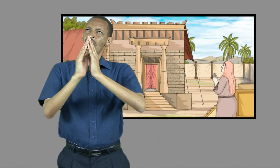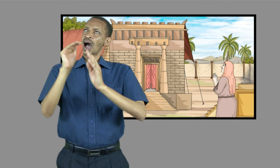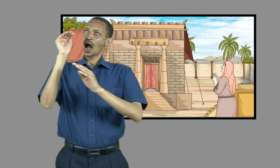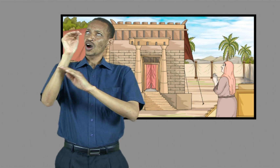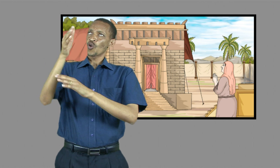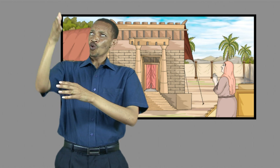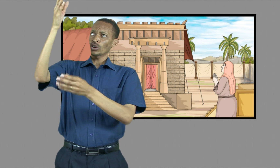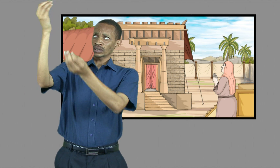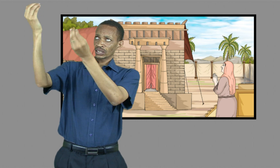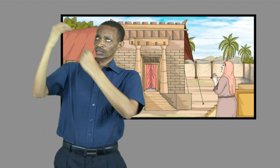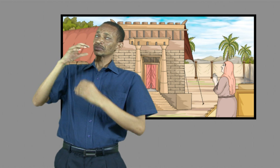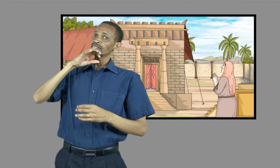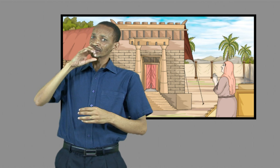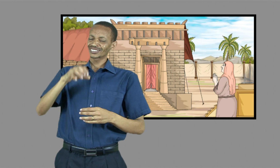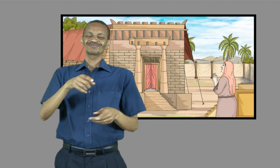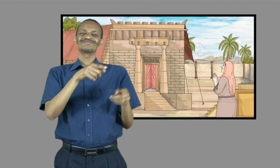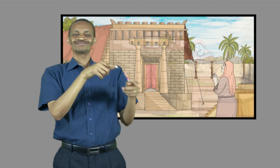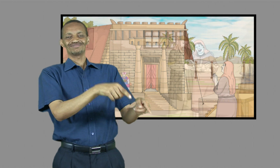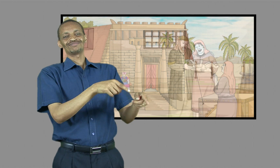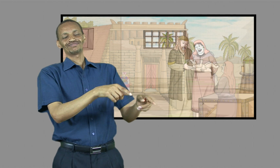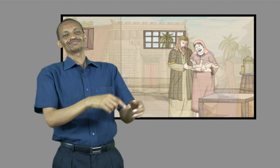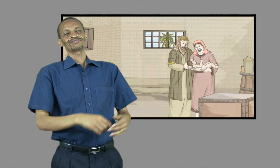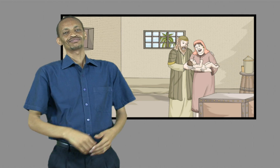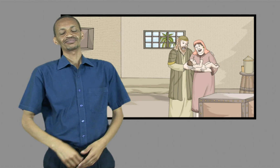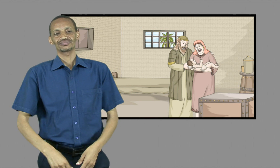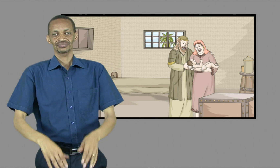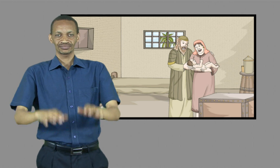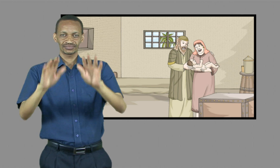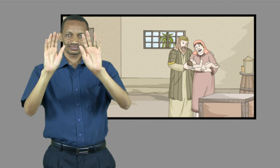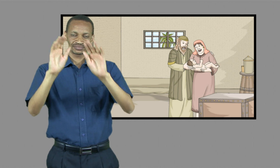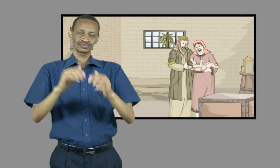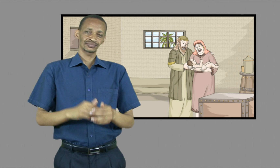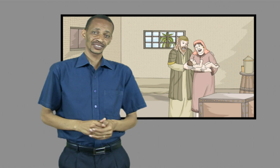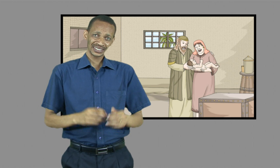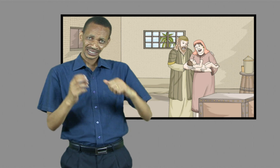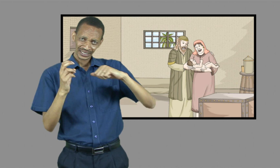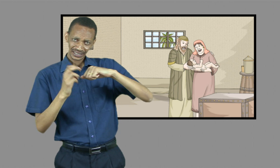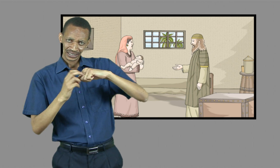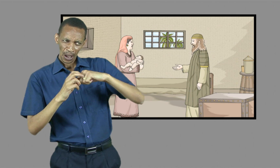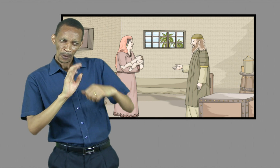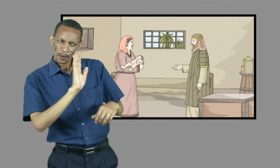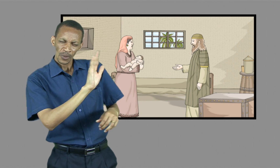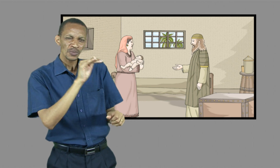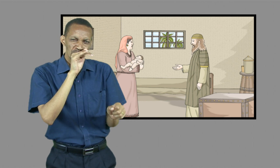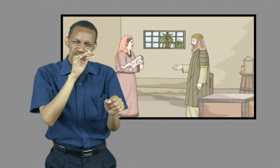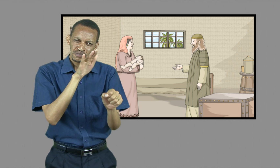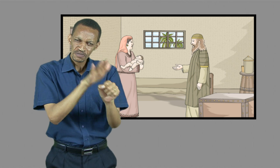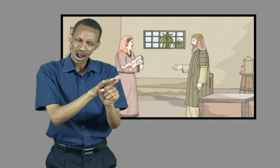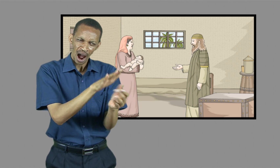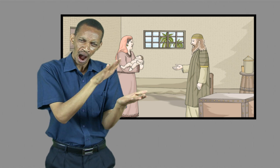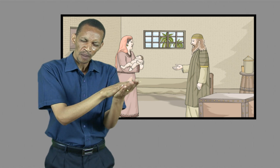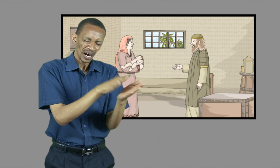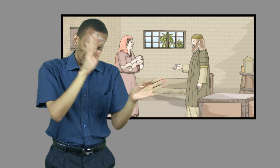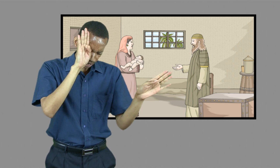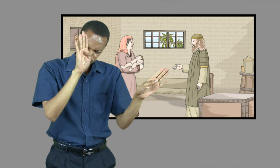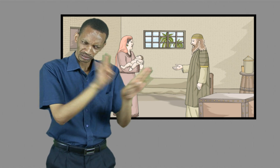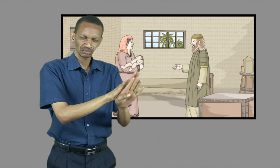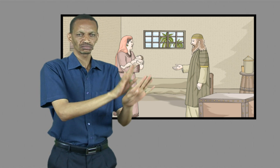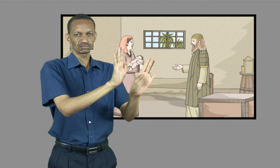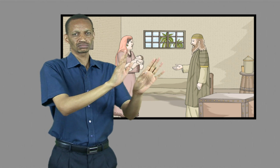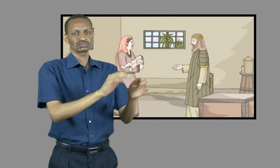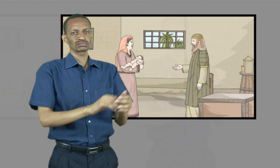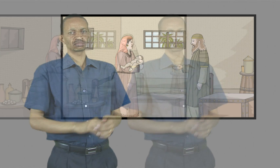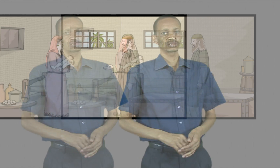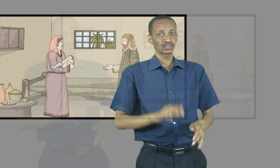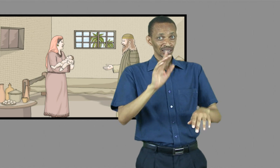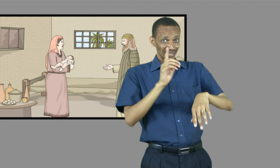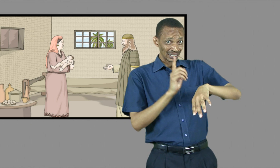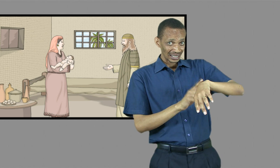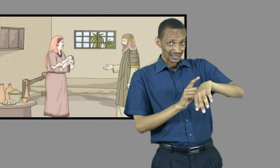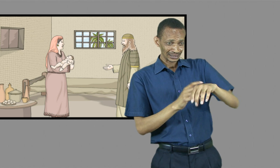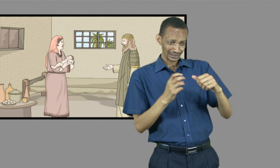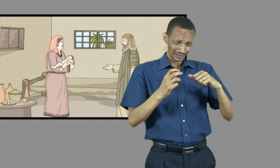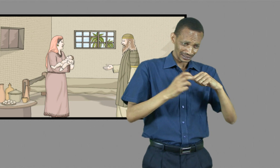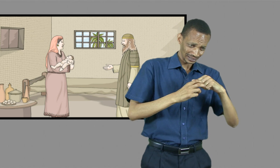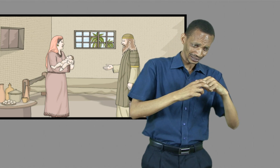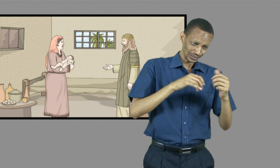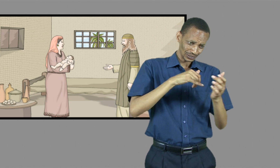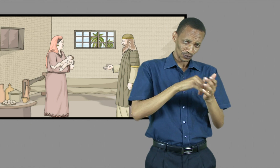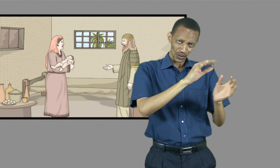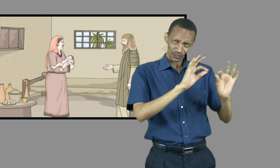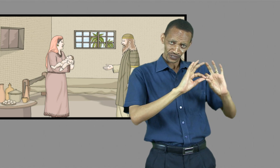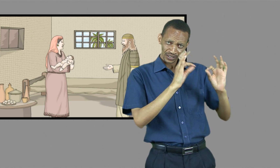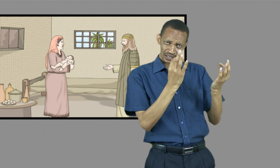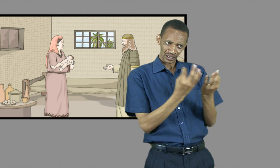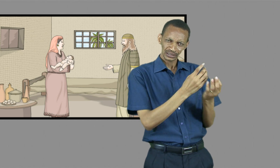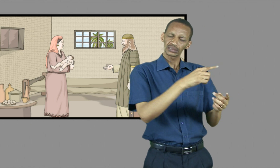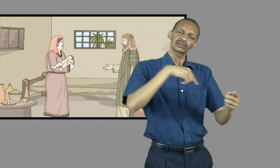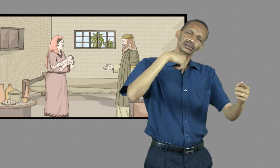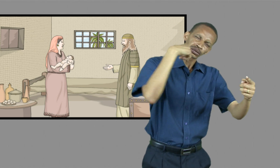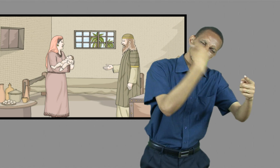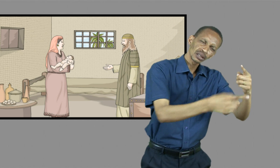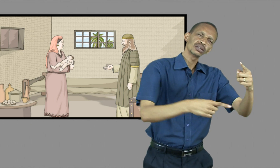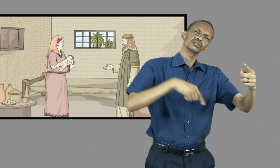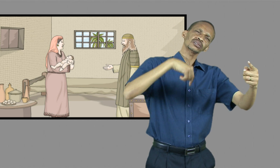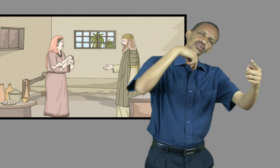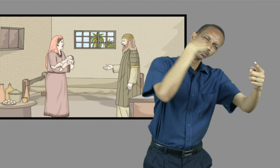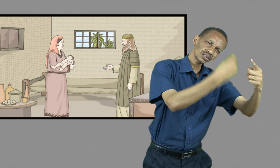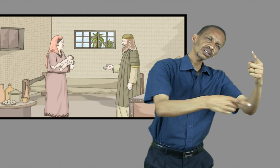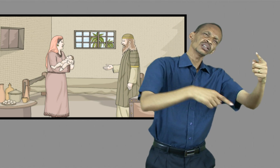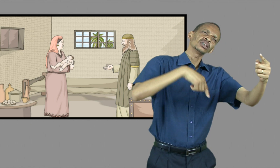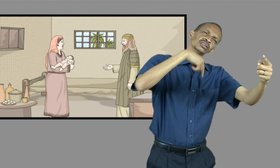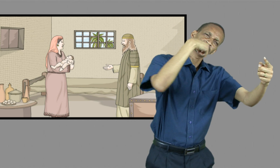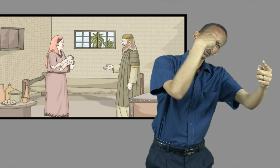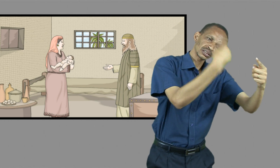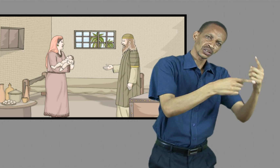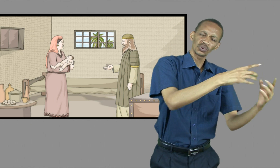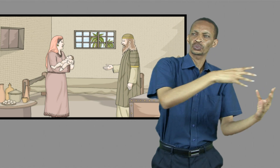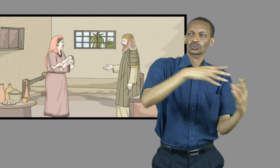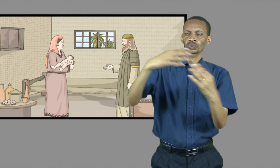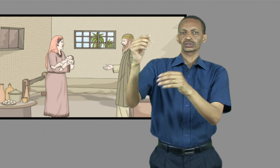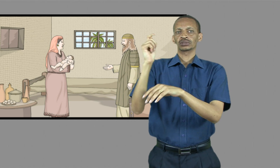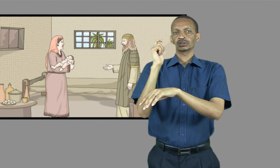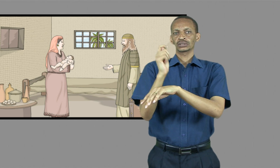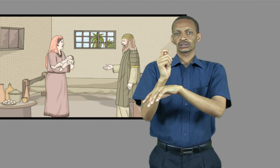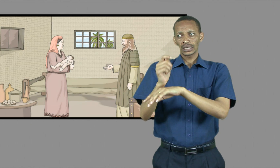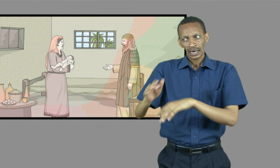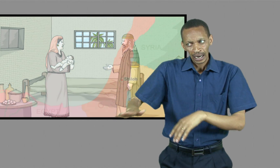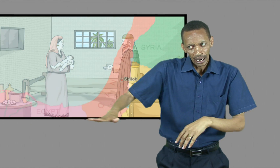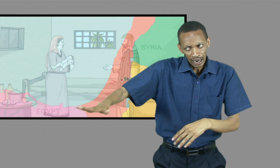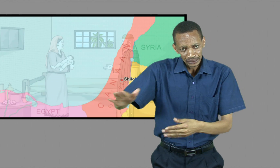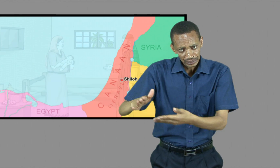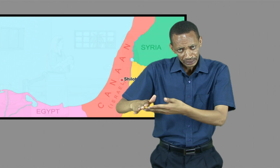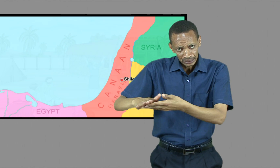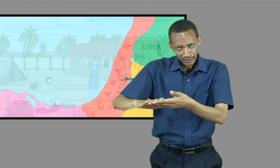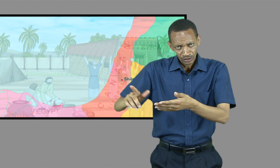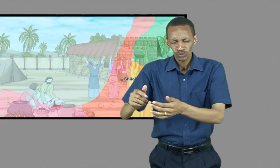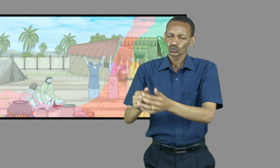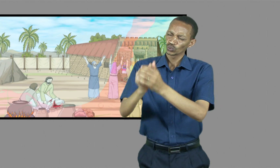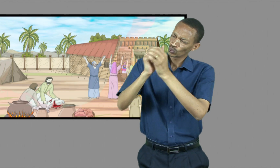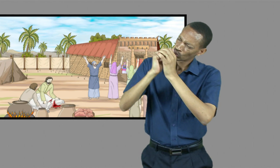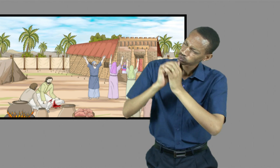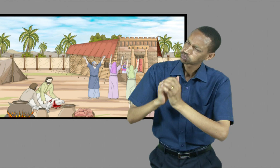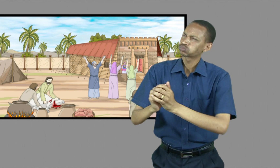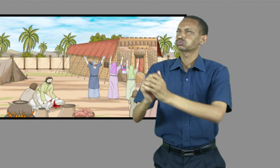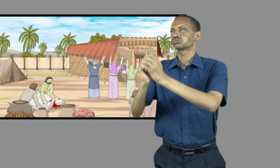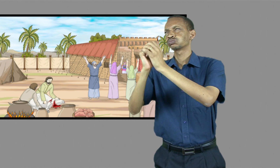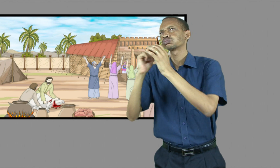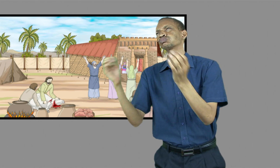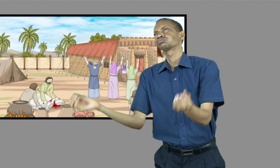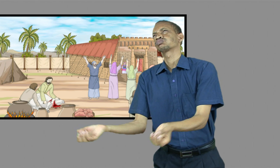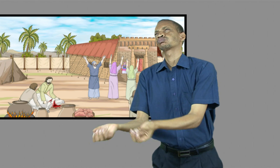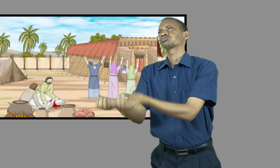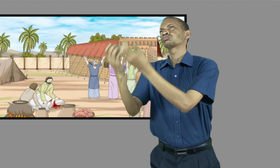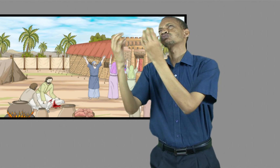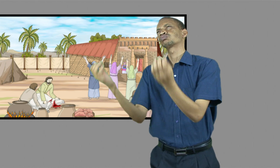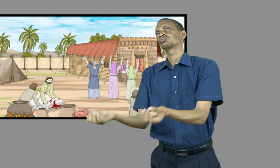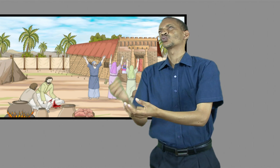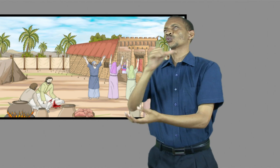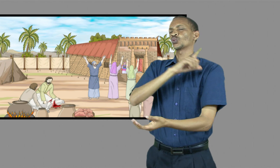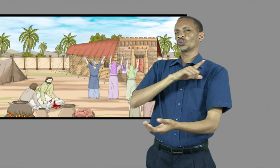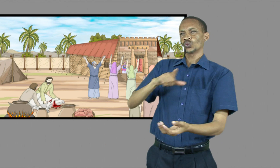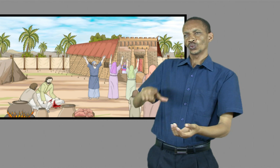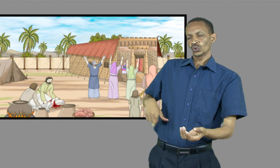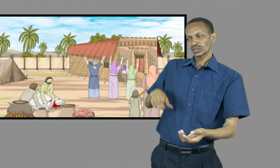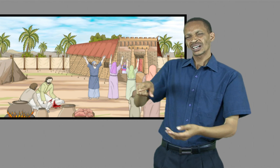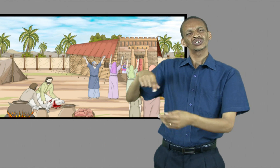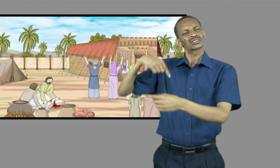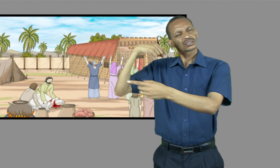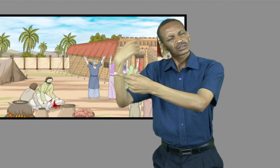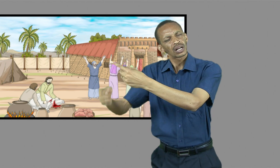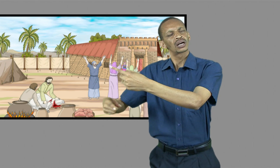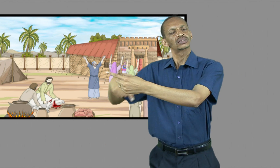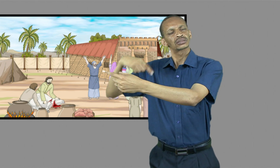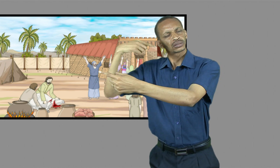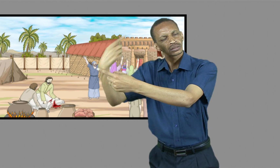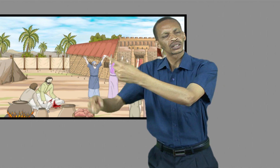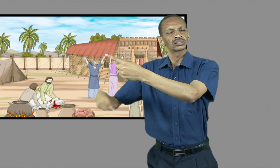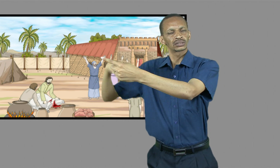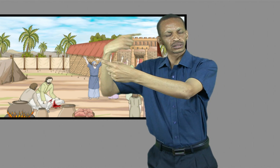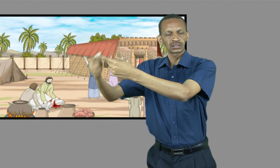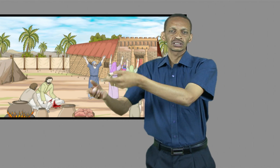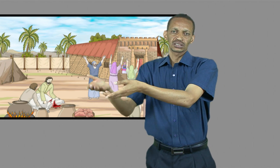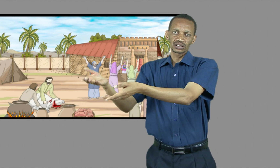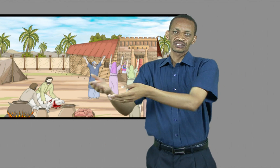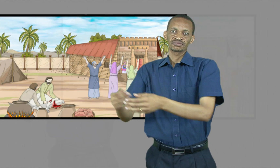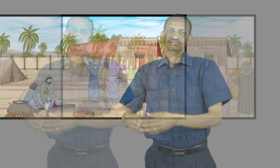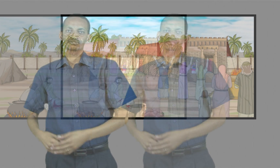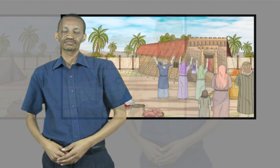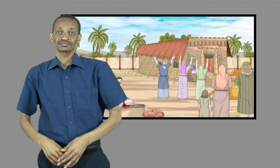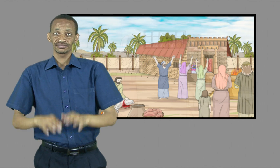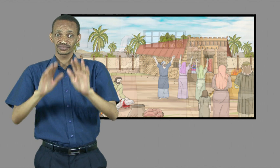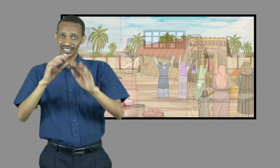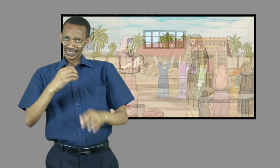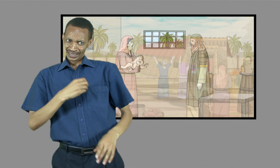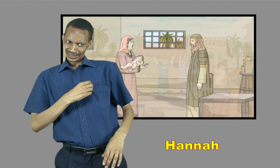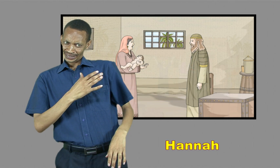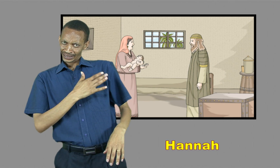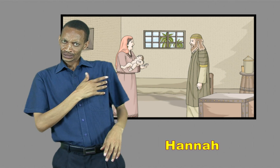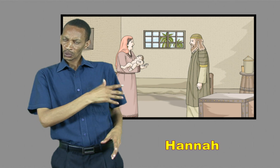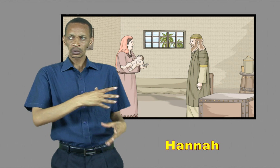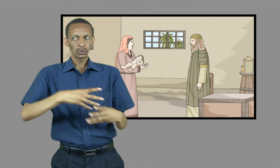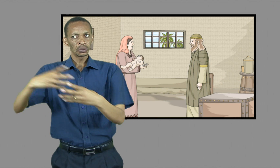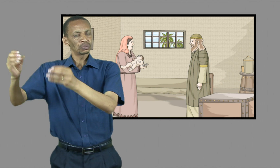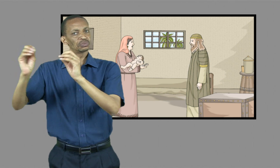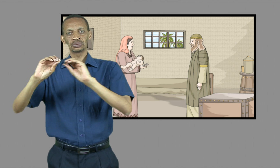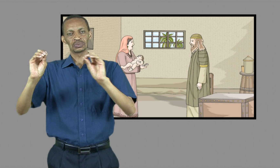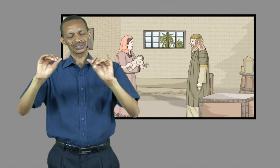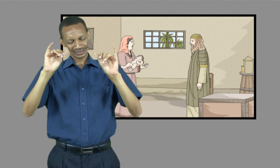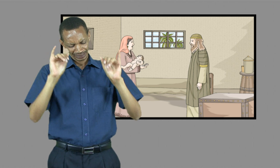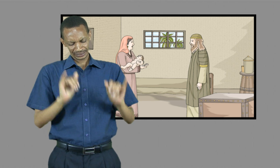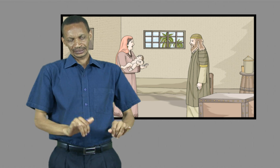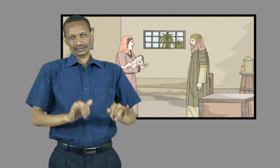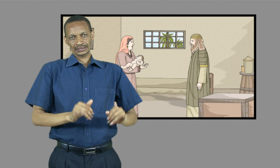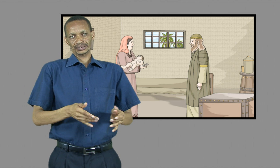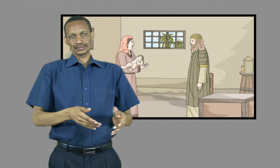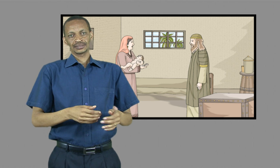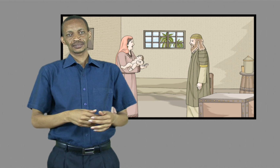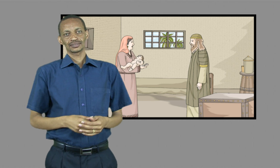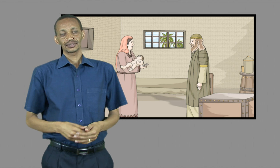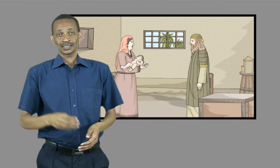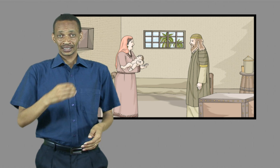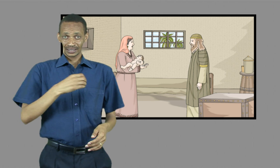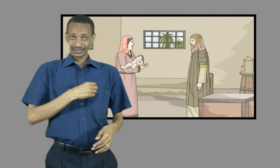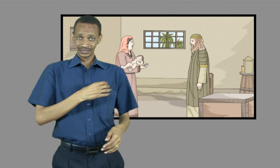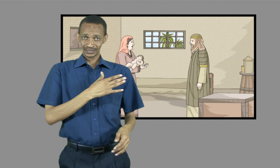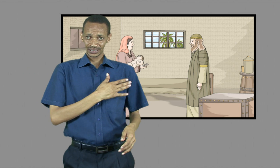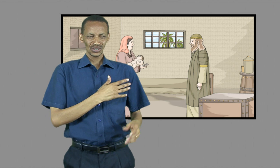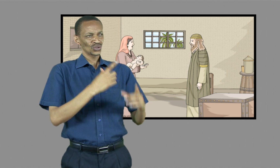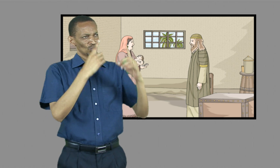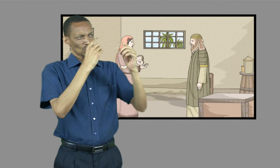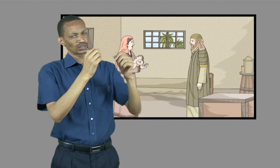Then Elkanah and all his house went up to make the annual sacrifice to the LORD and to fulfill his vow, but Hannah did not go.